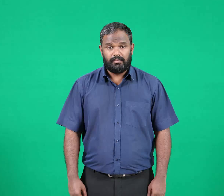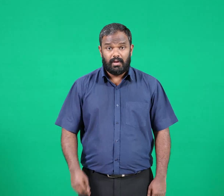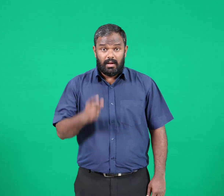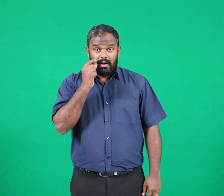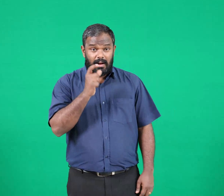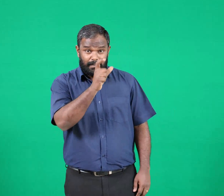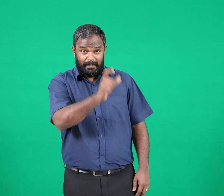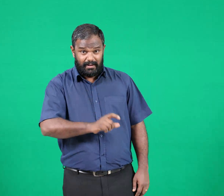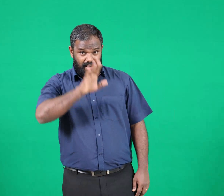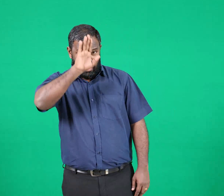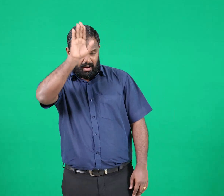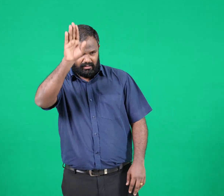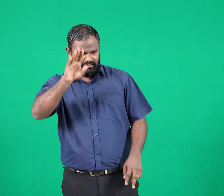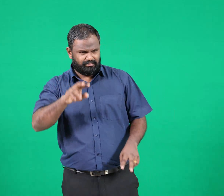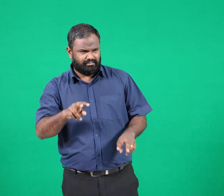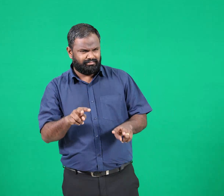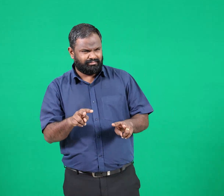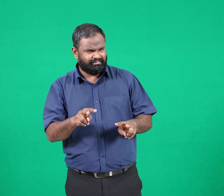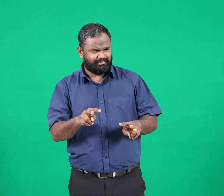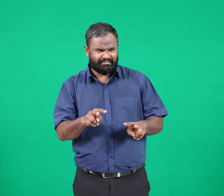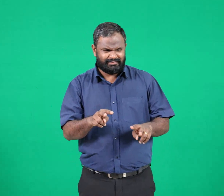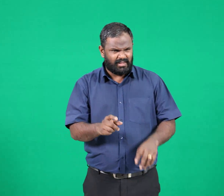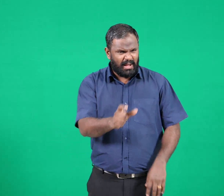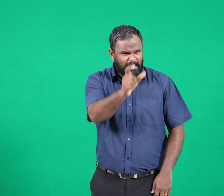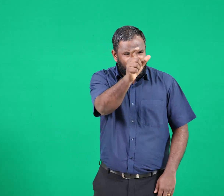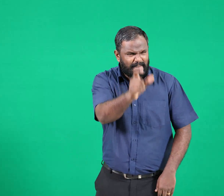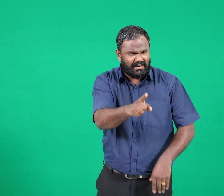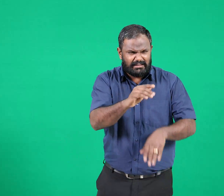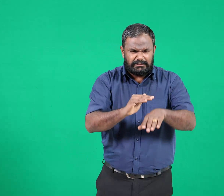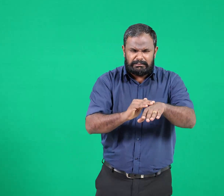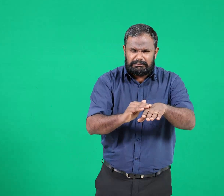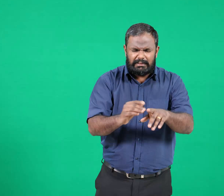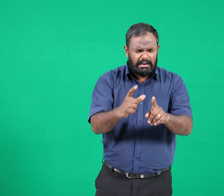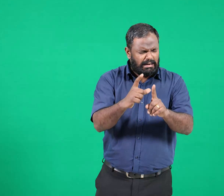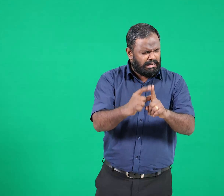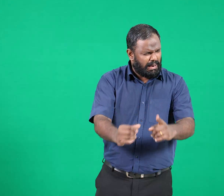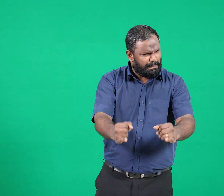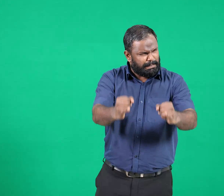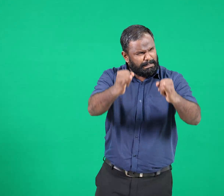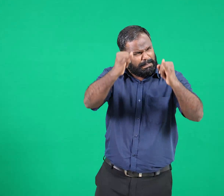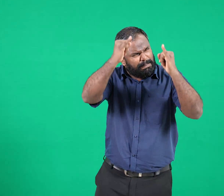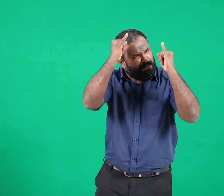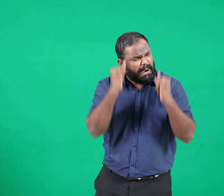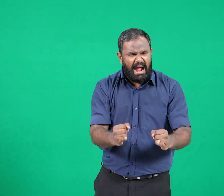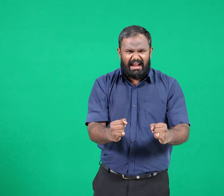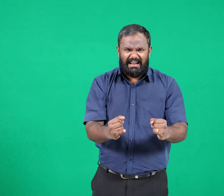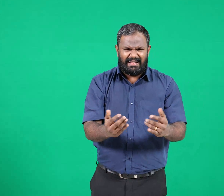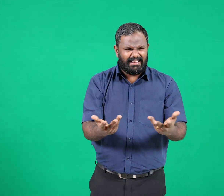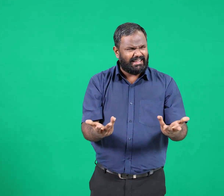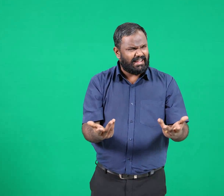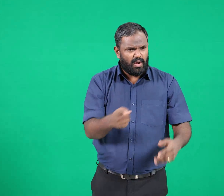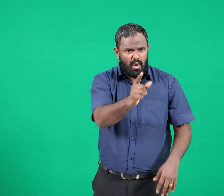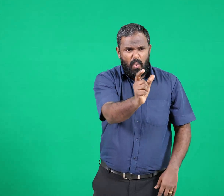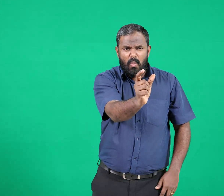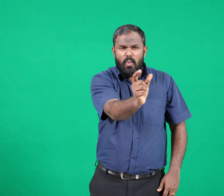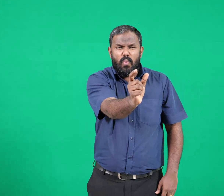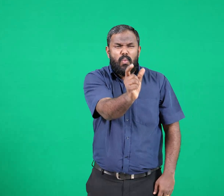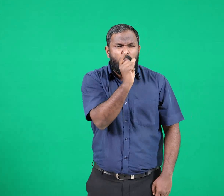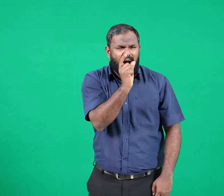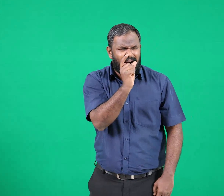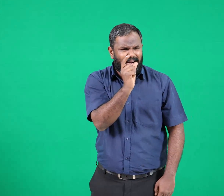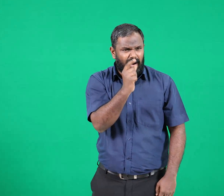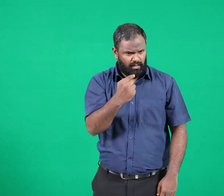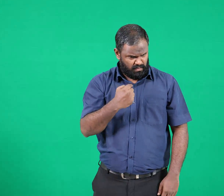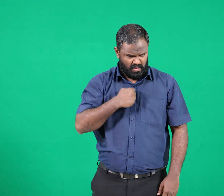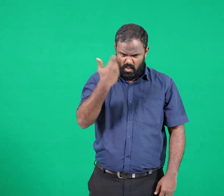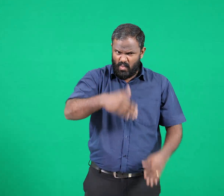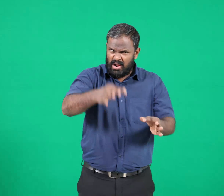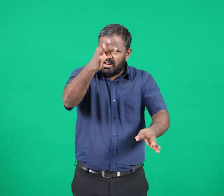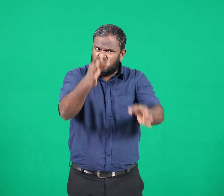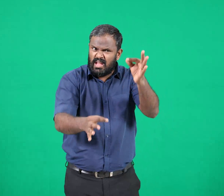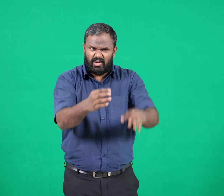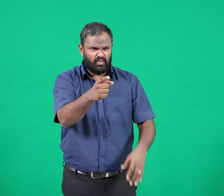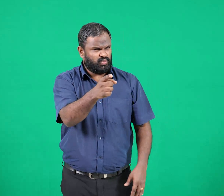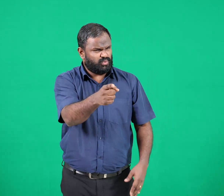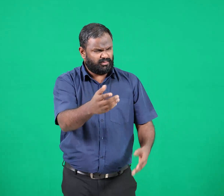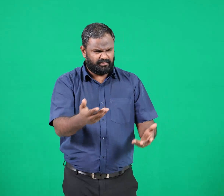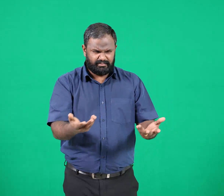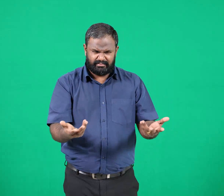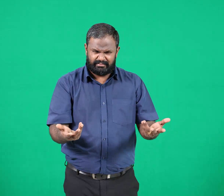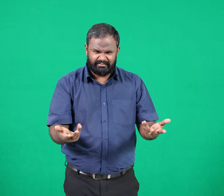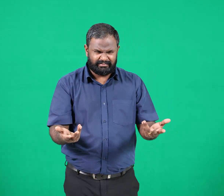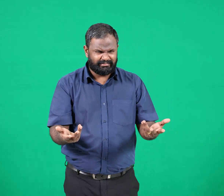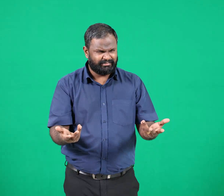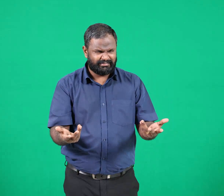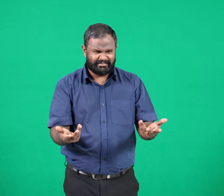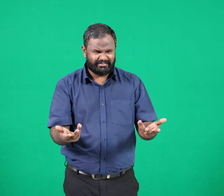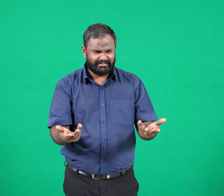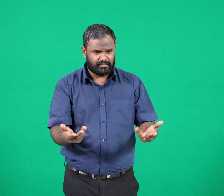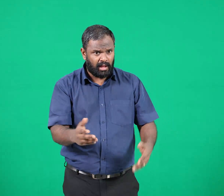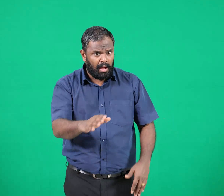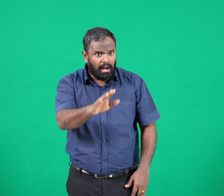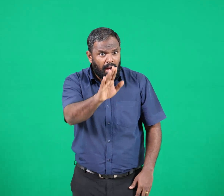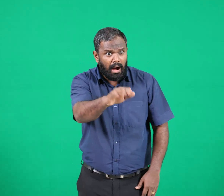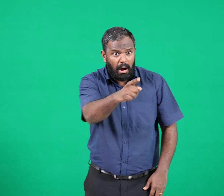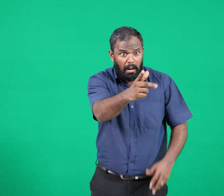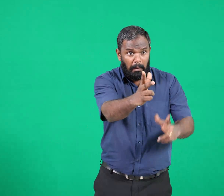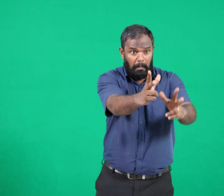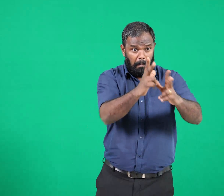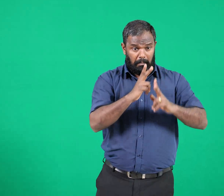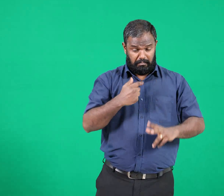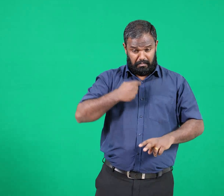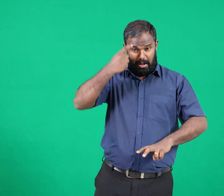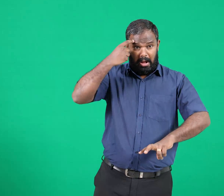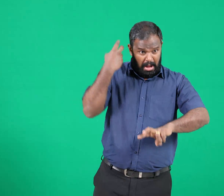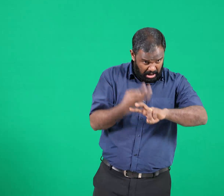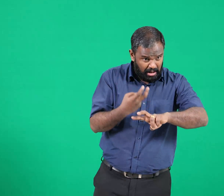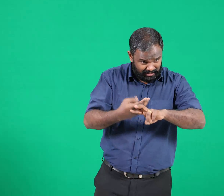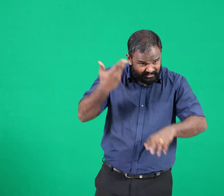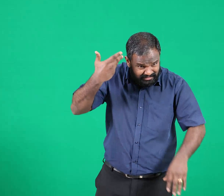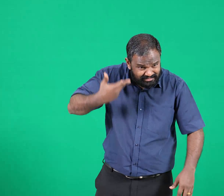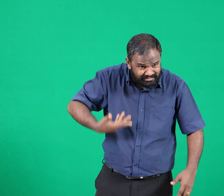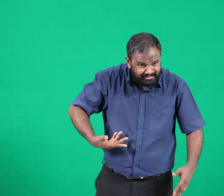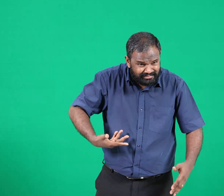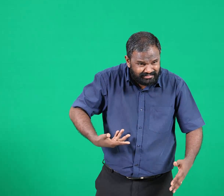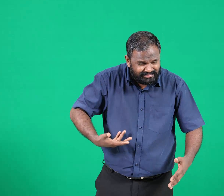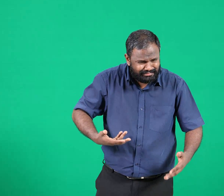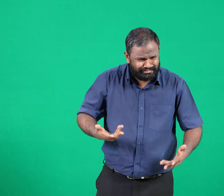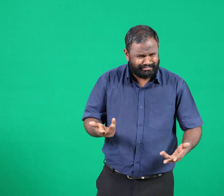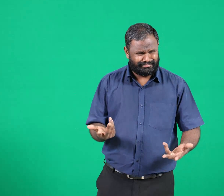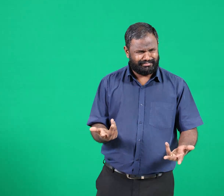His master replied, ' You wicked servant, I will judge you by your own words.